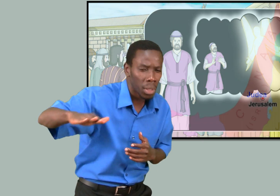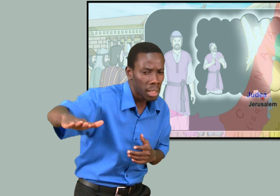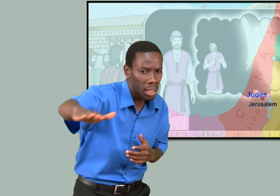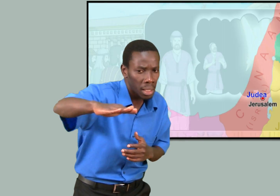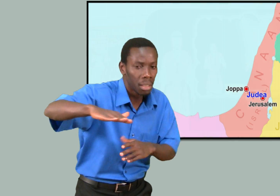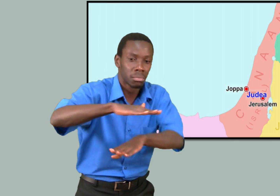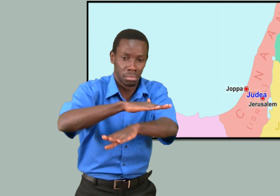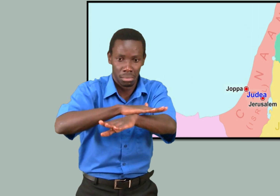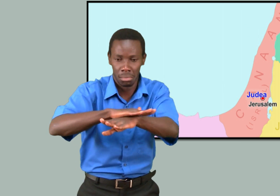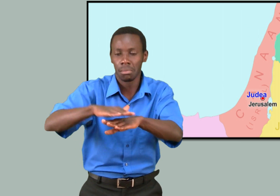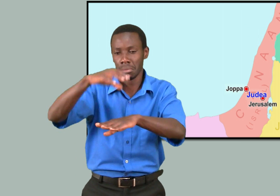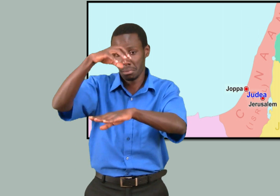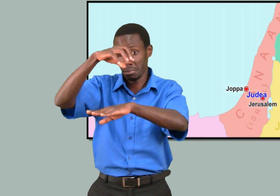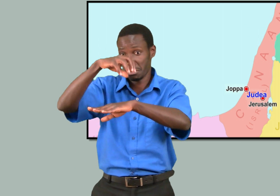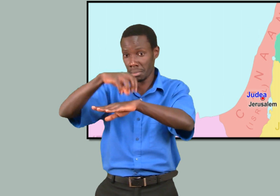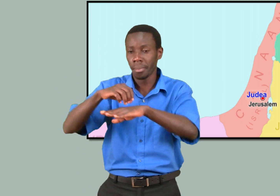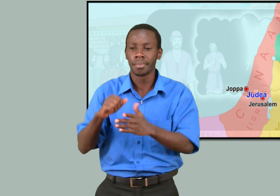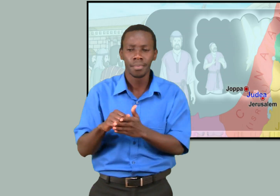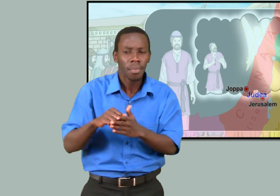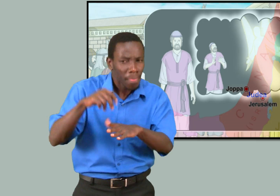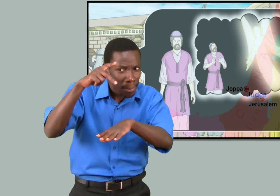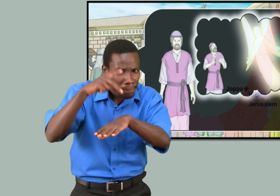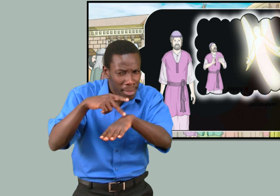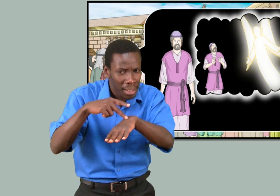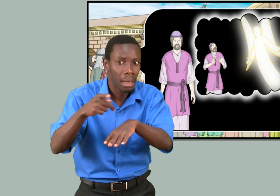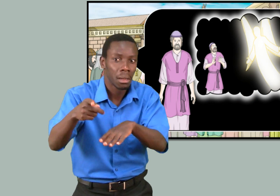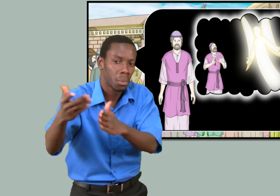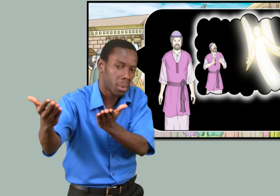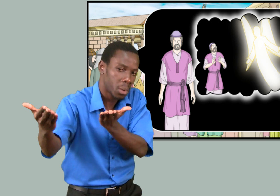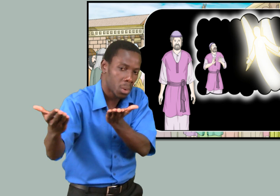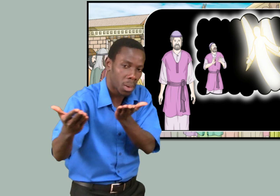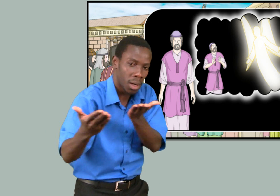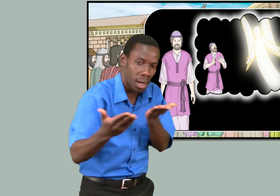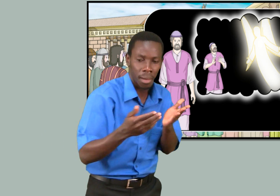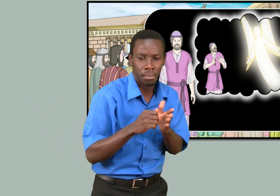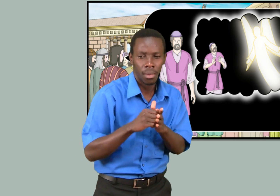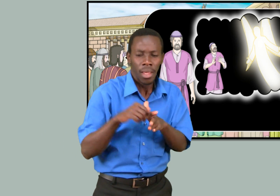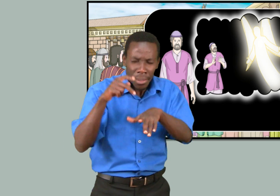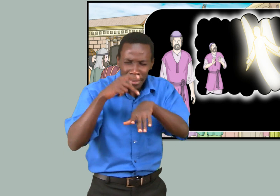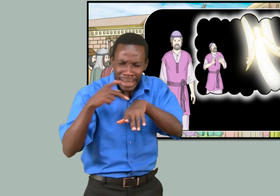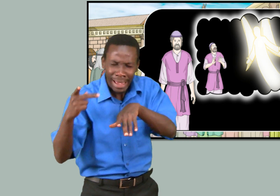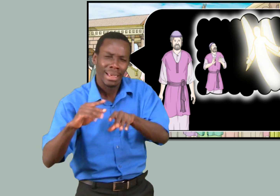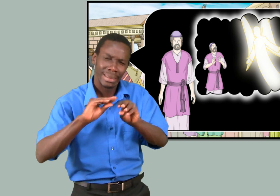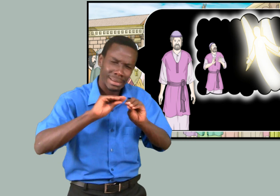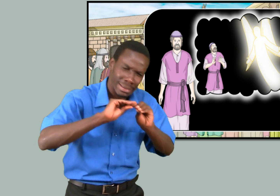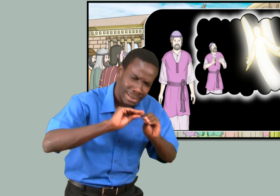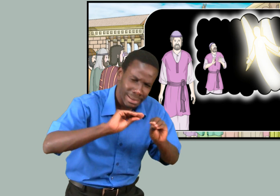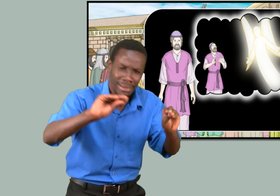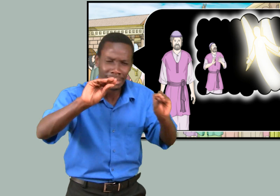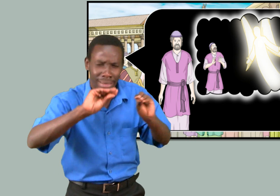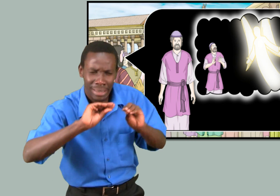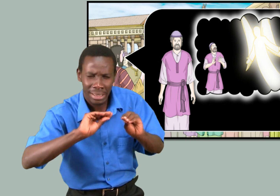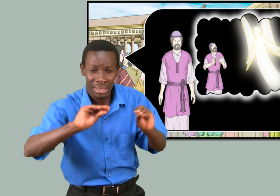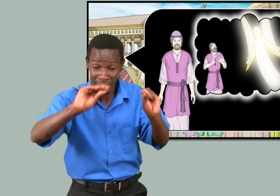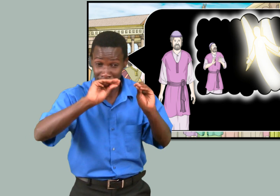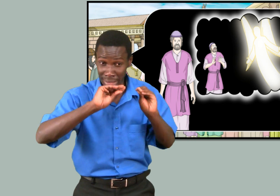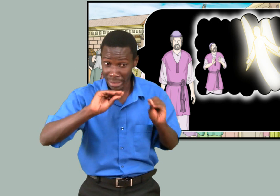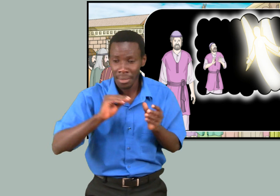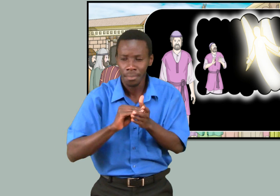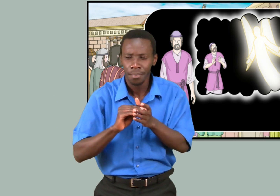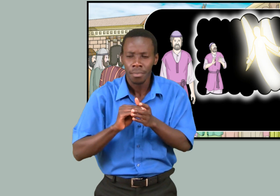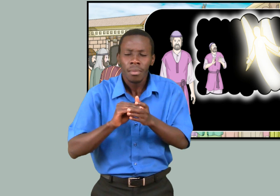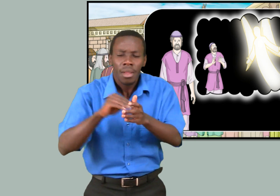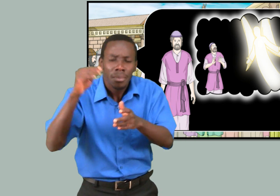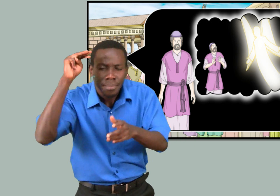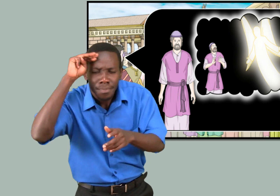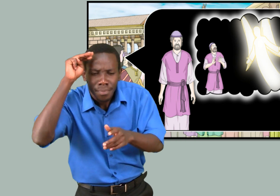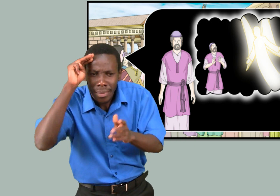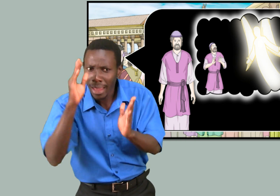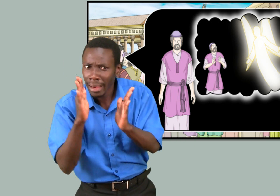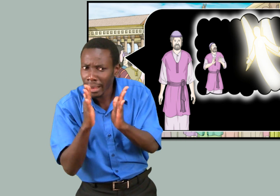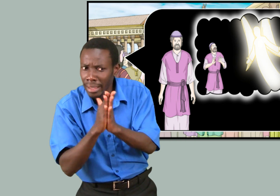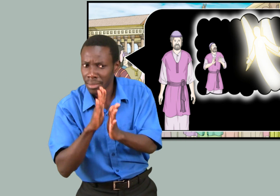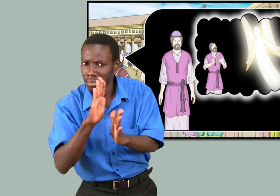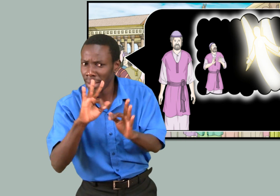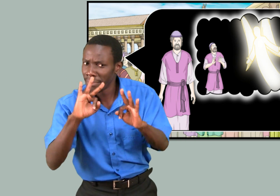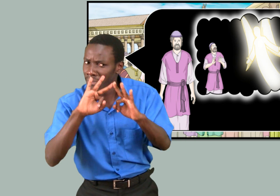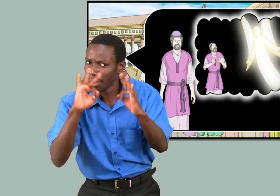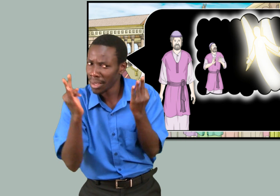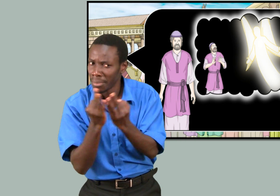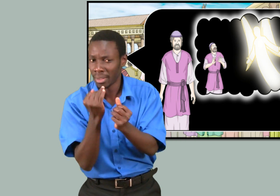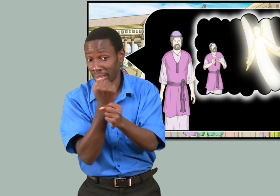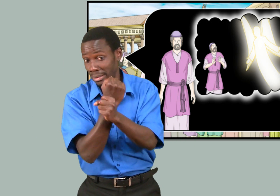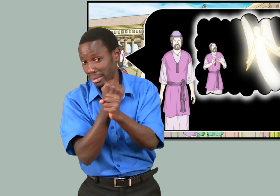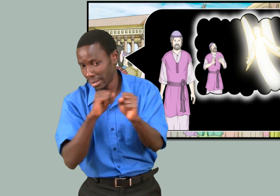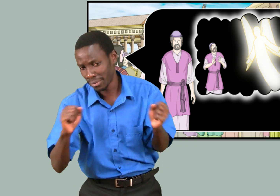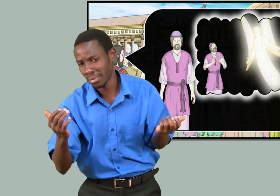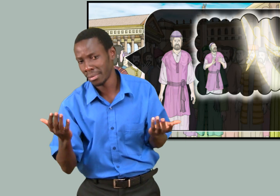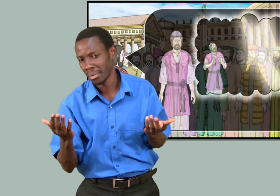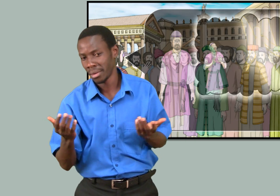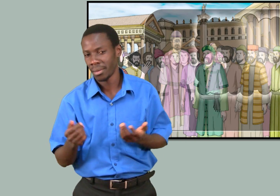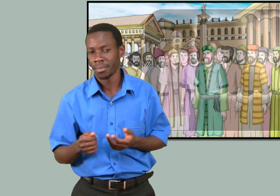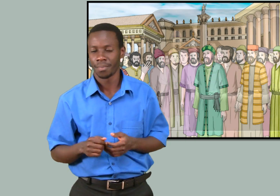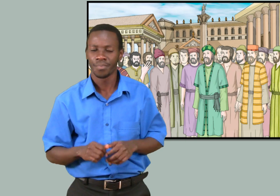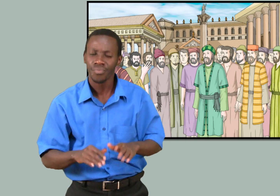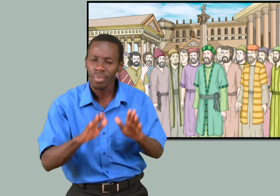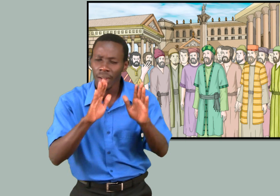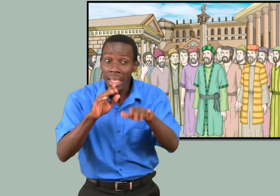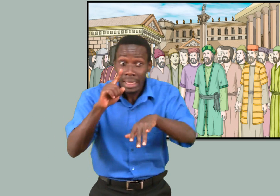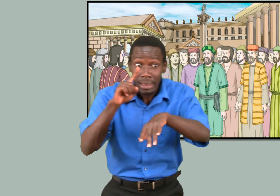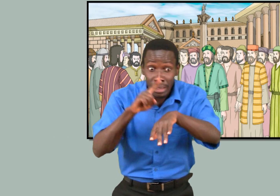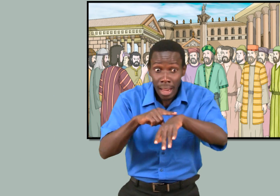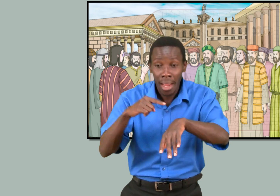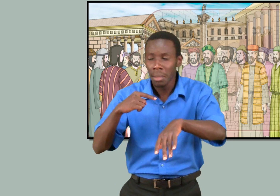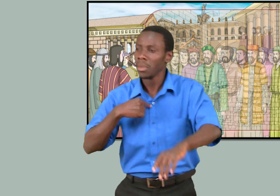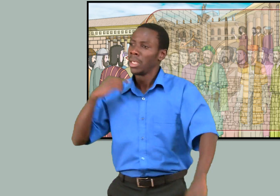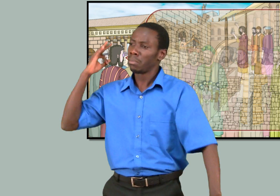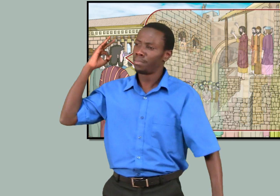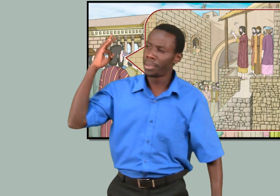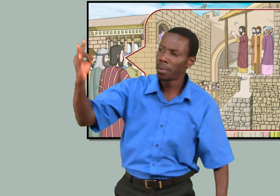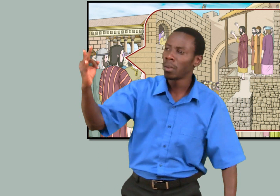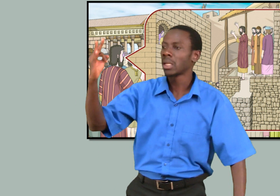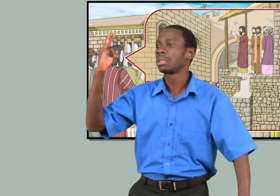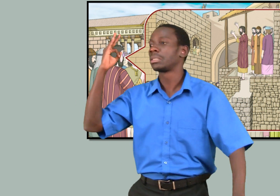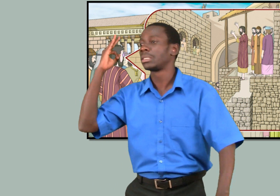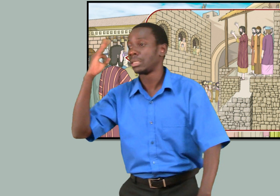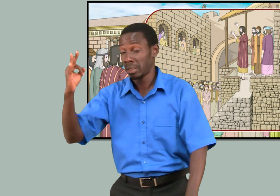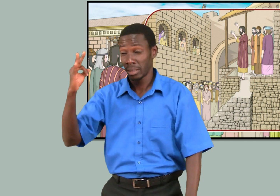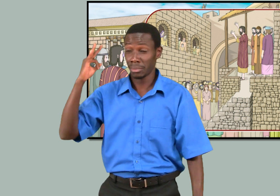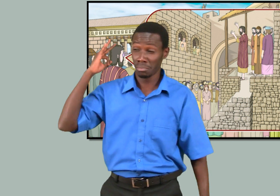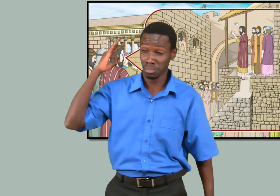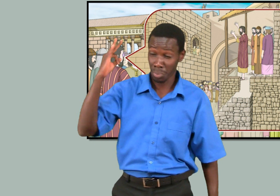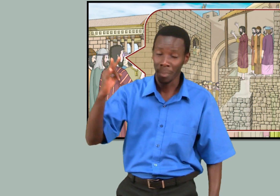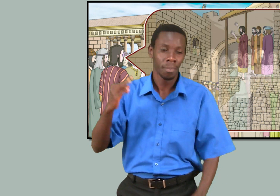He will convey to you a message by which you and all your household will be saved.’